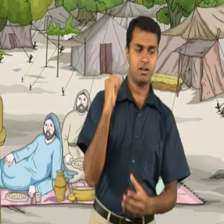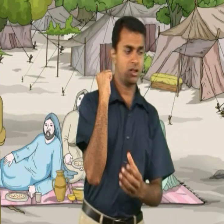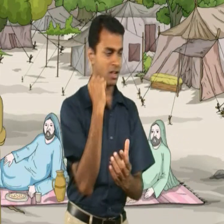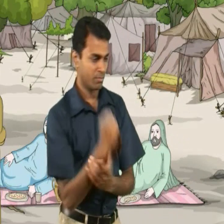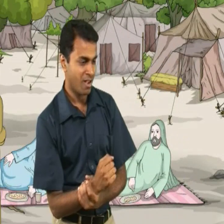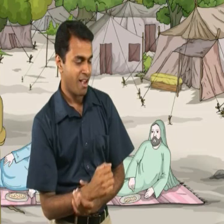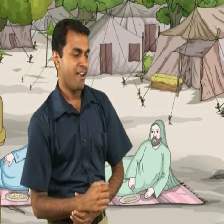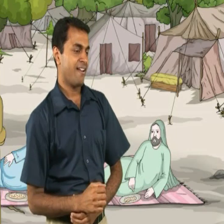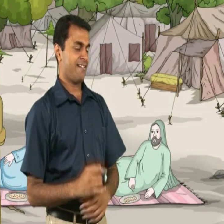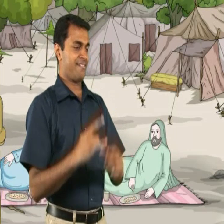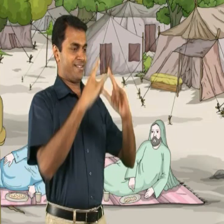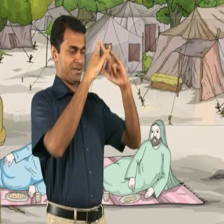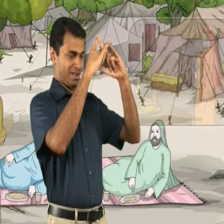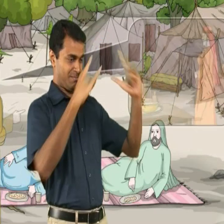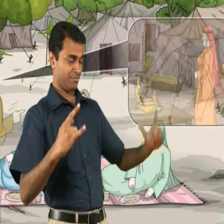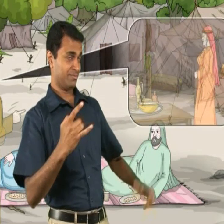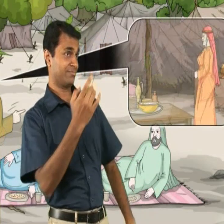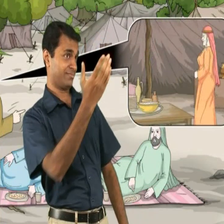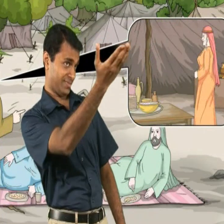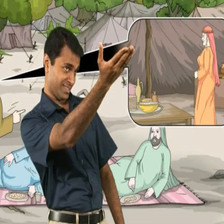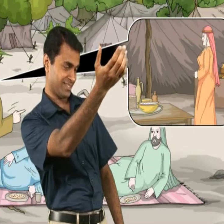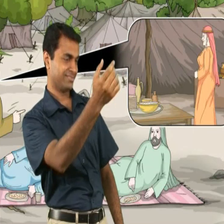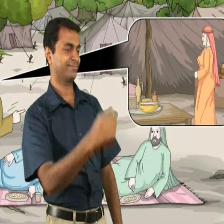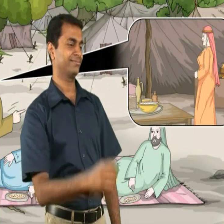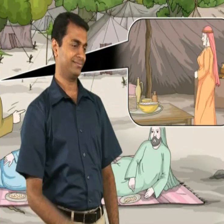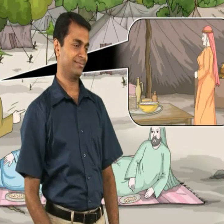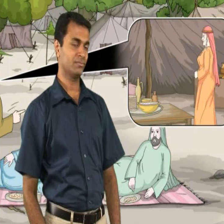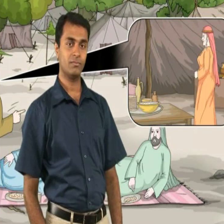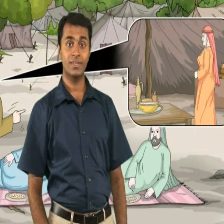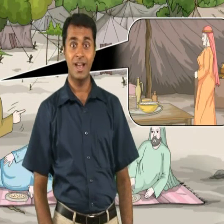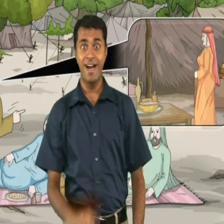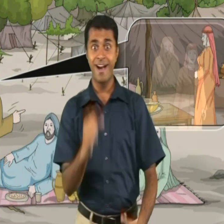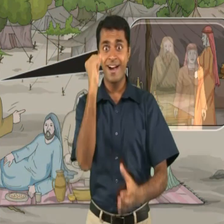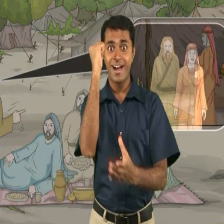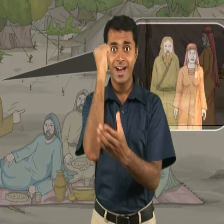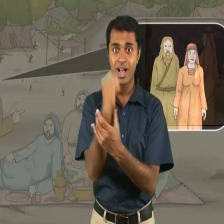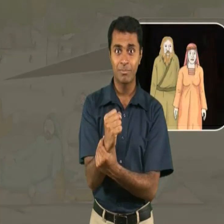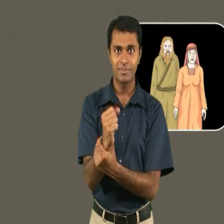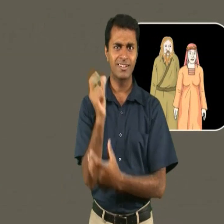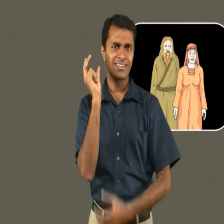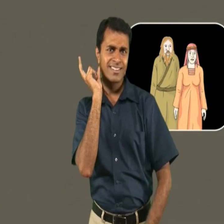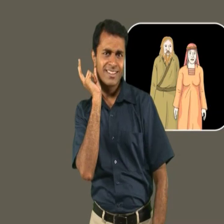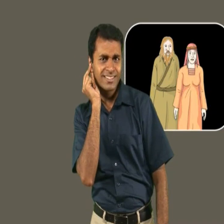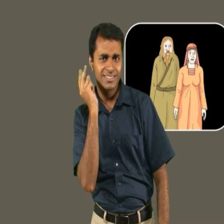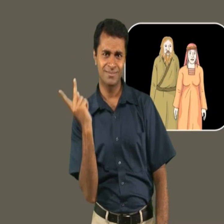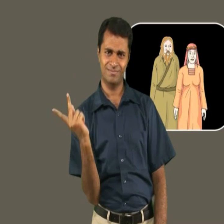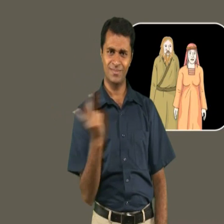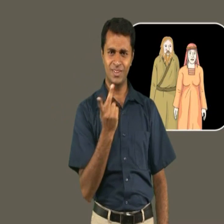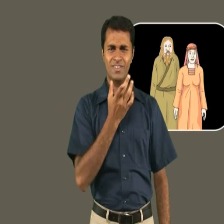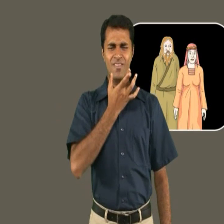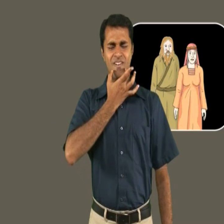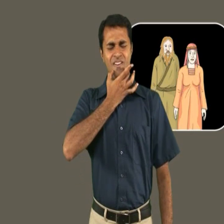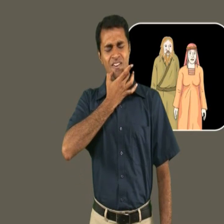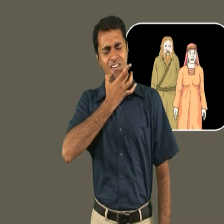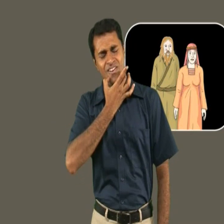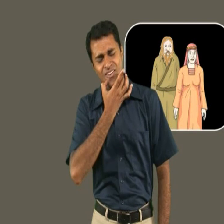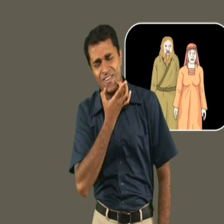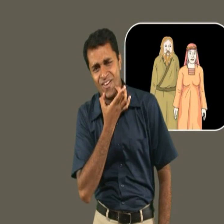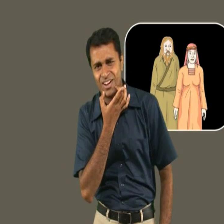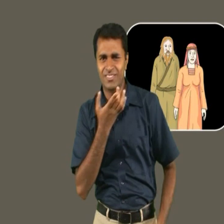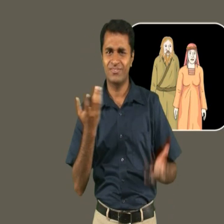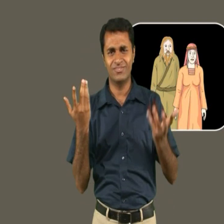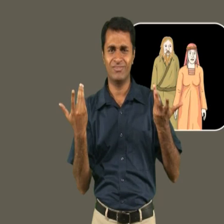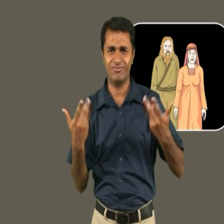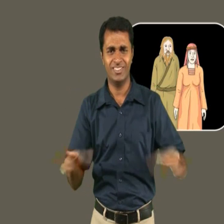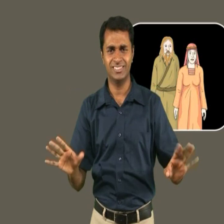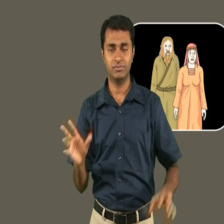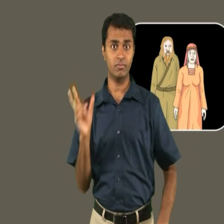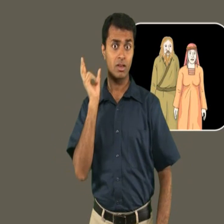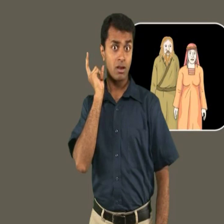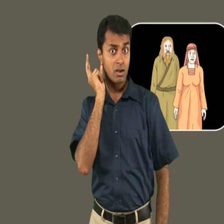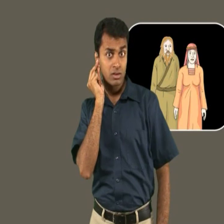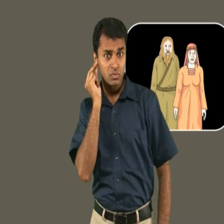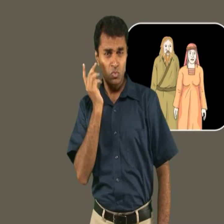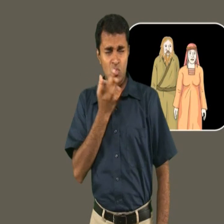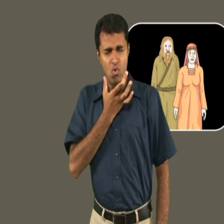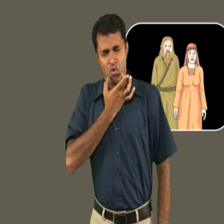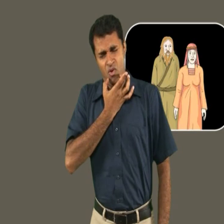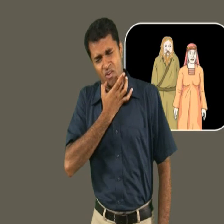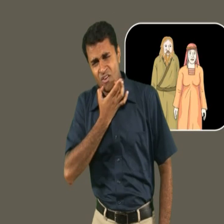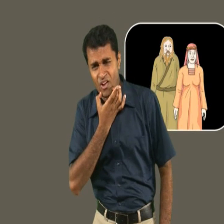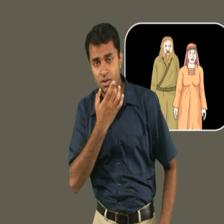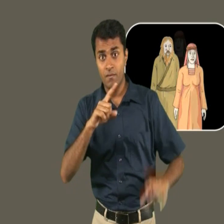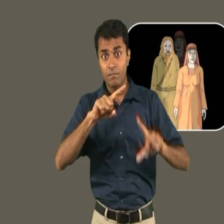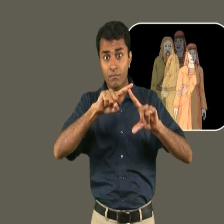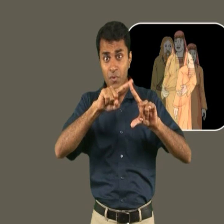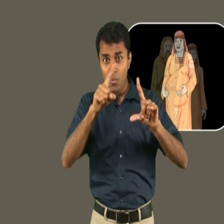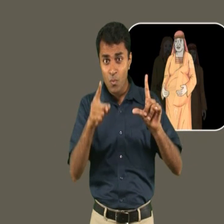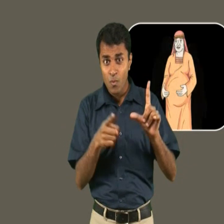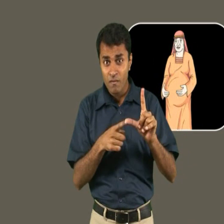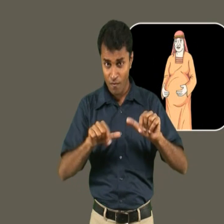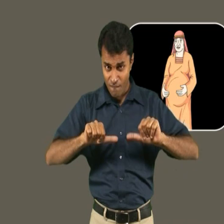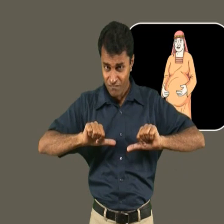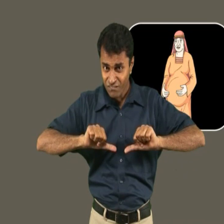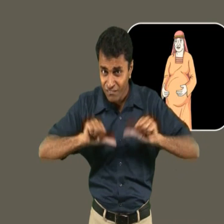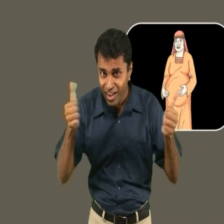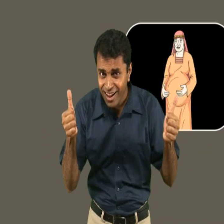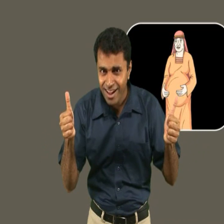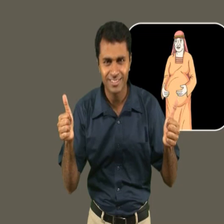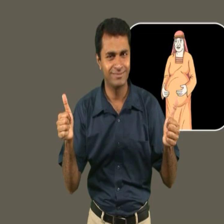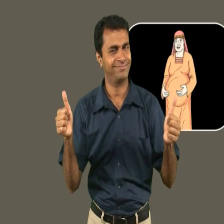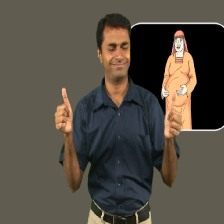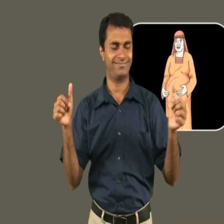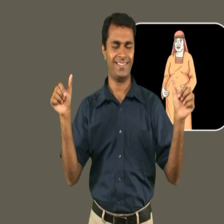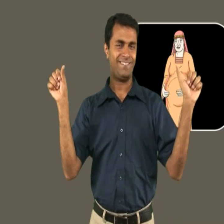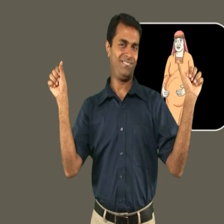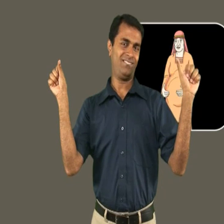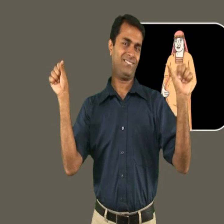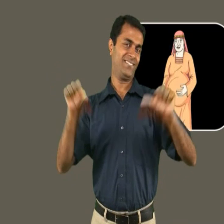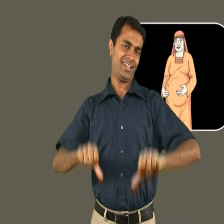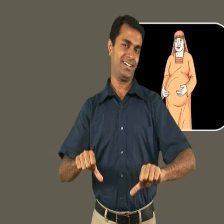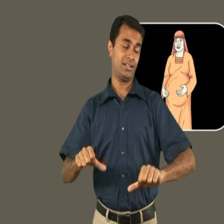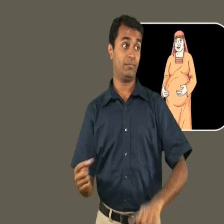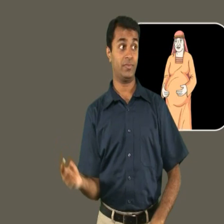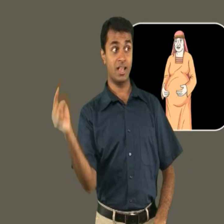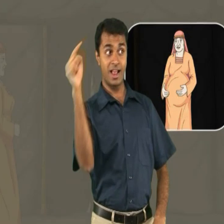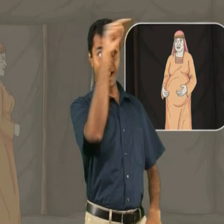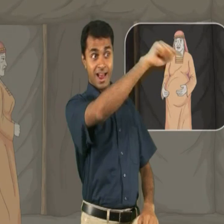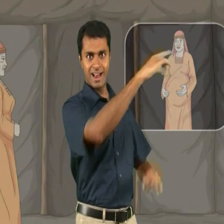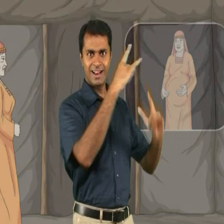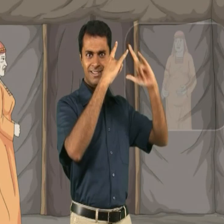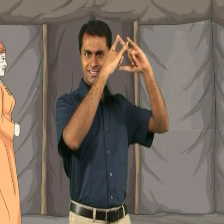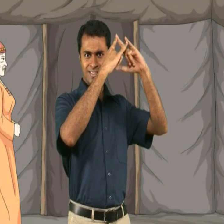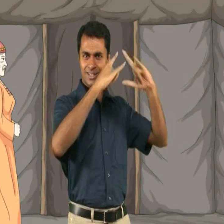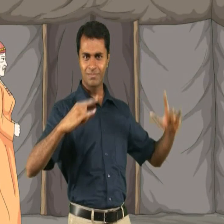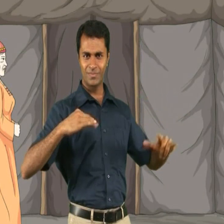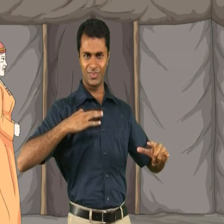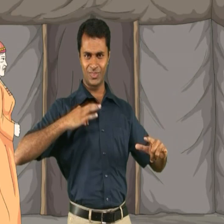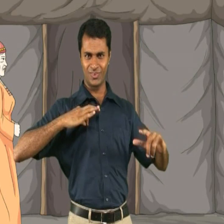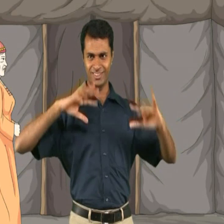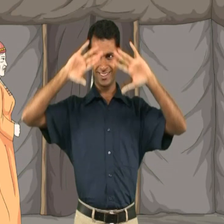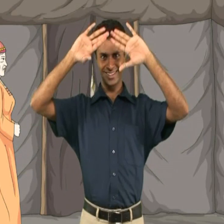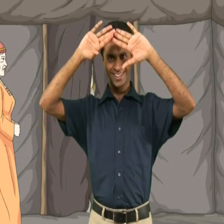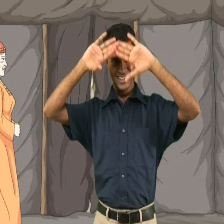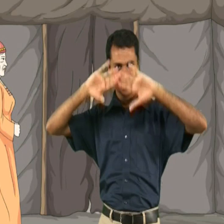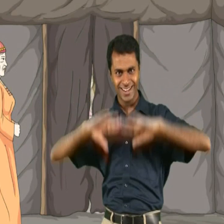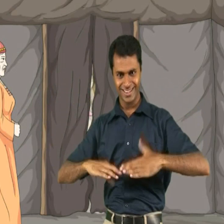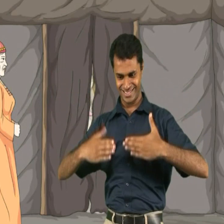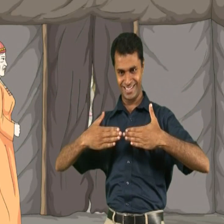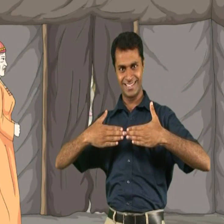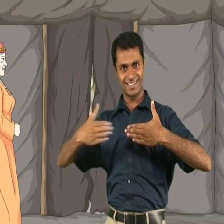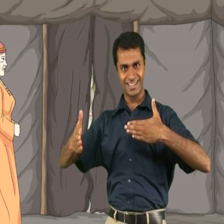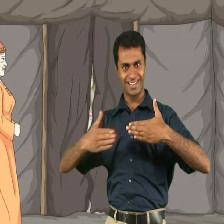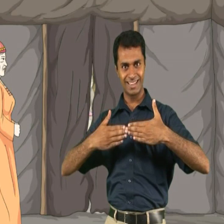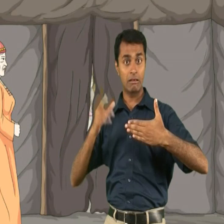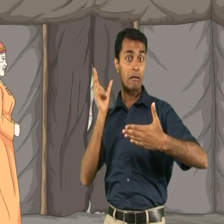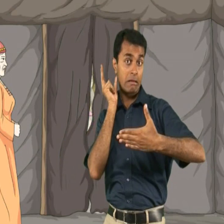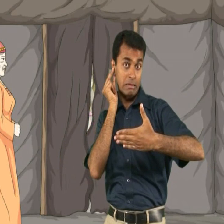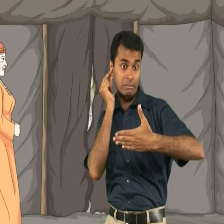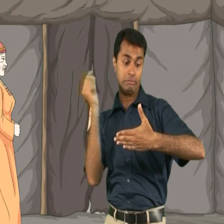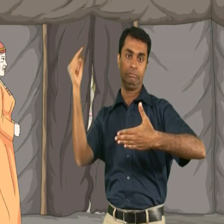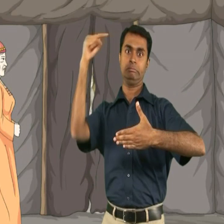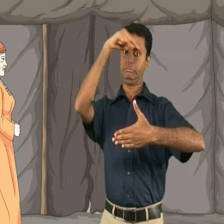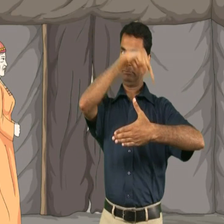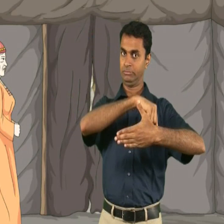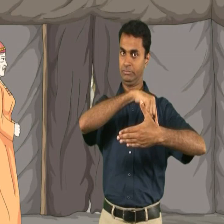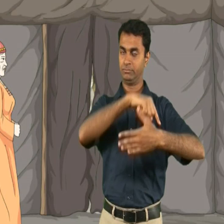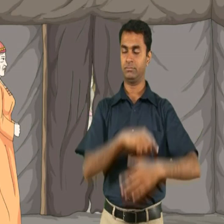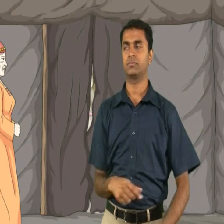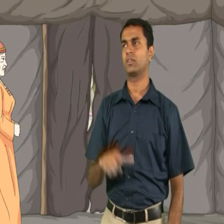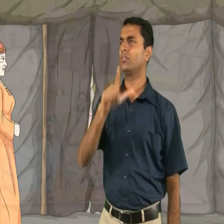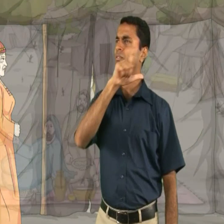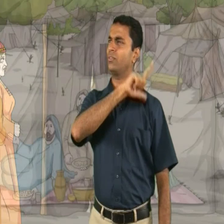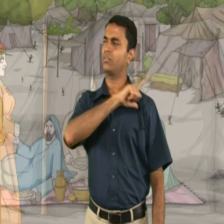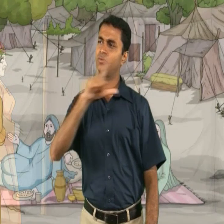Then the LORD said, “I will surely return to you at this time next year, and your wife Sarah will have a son!”